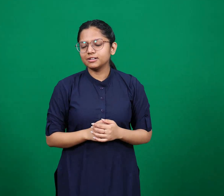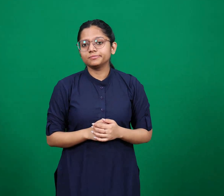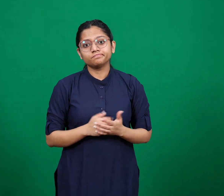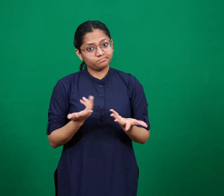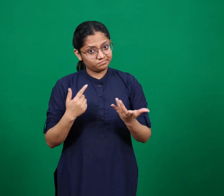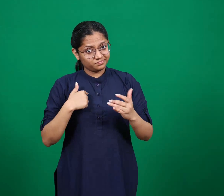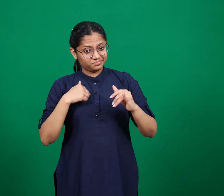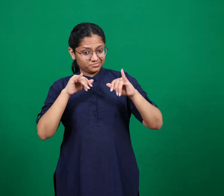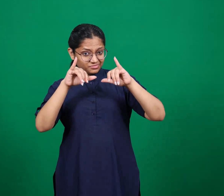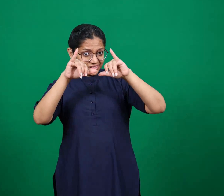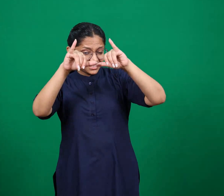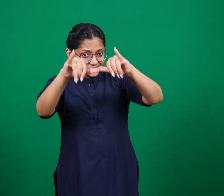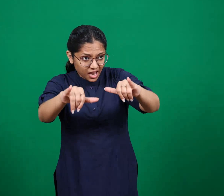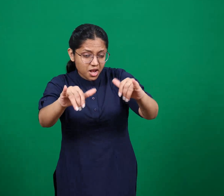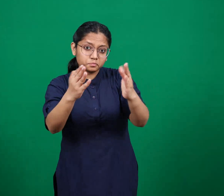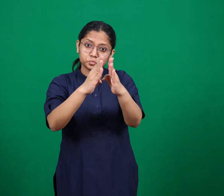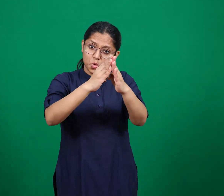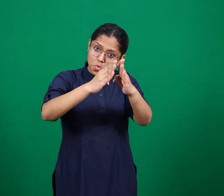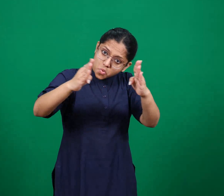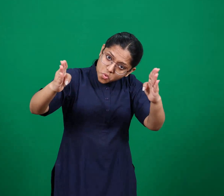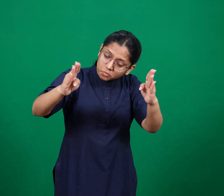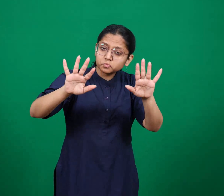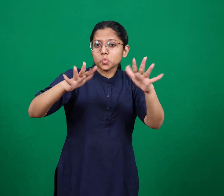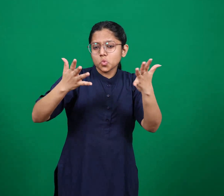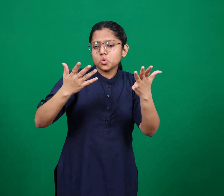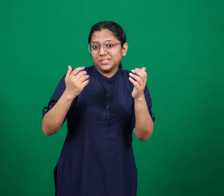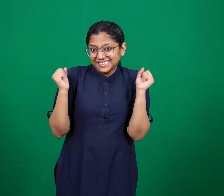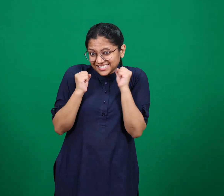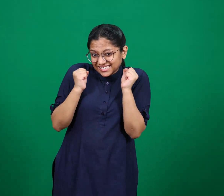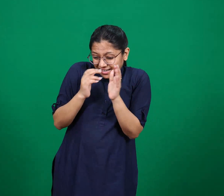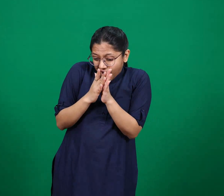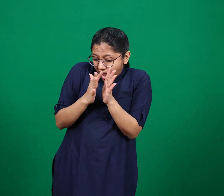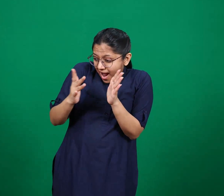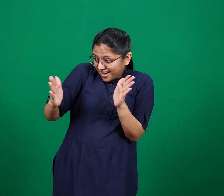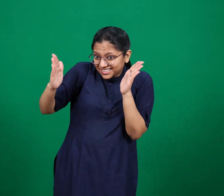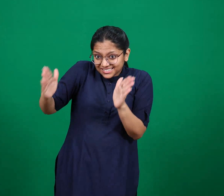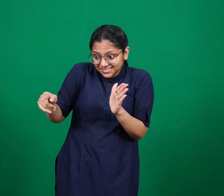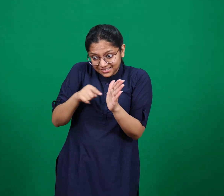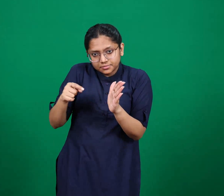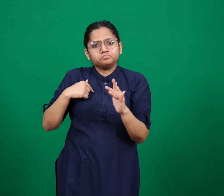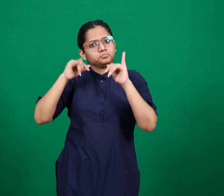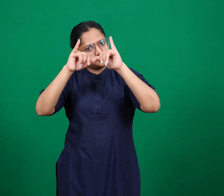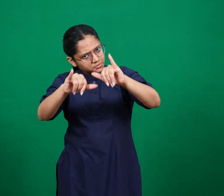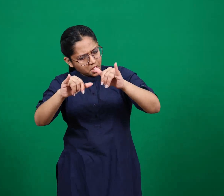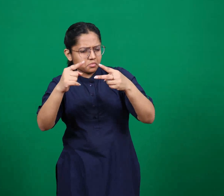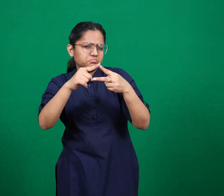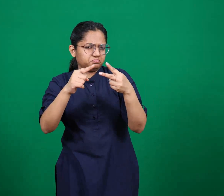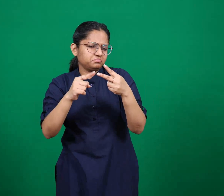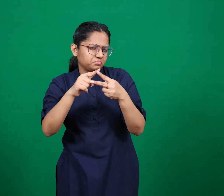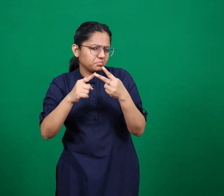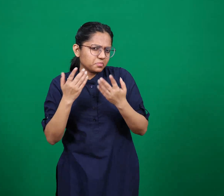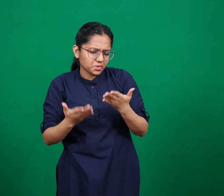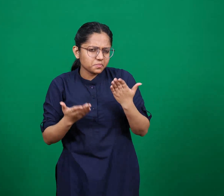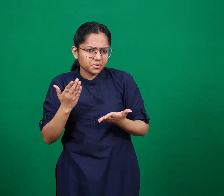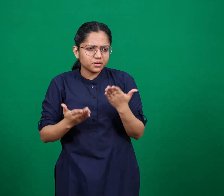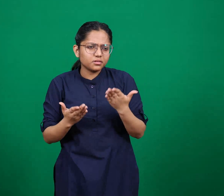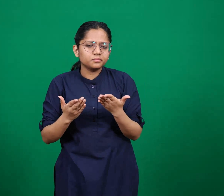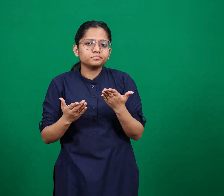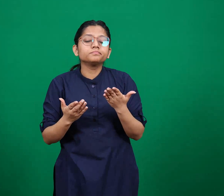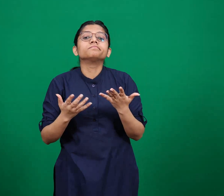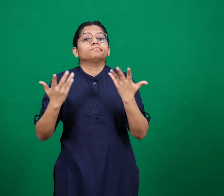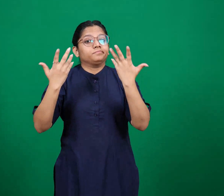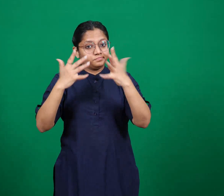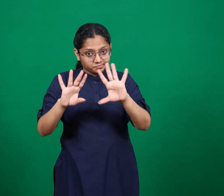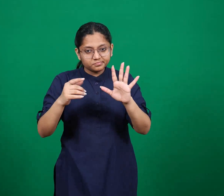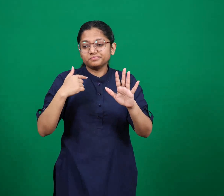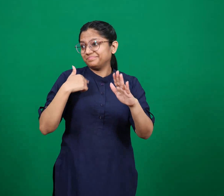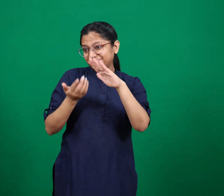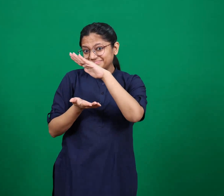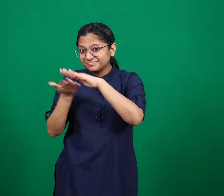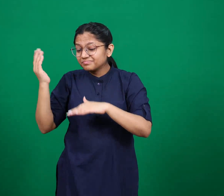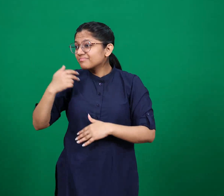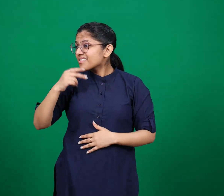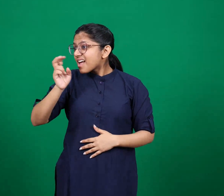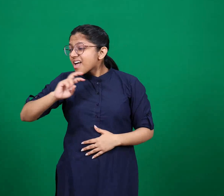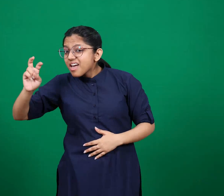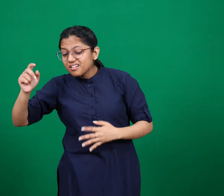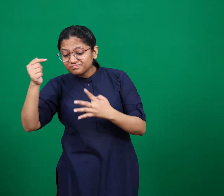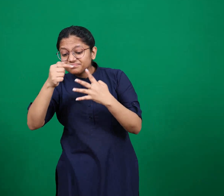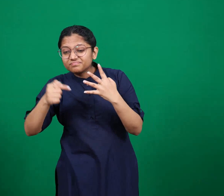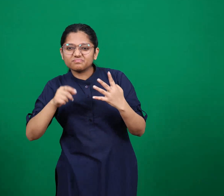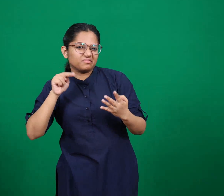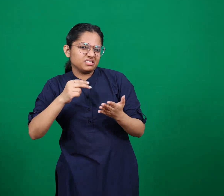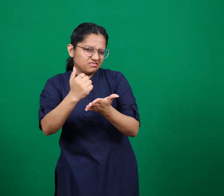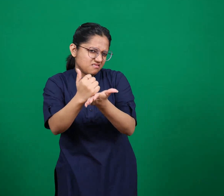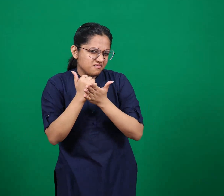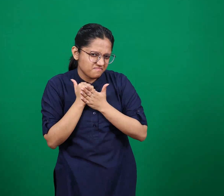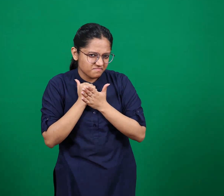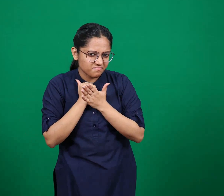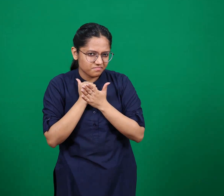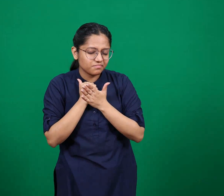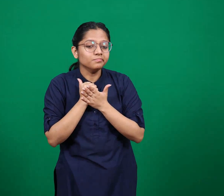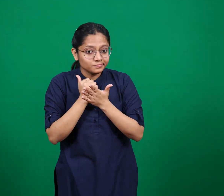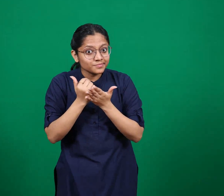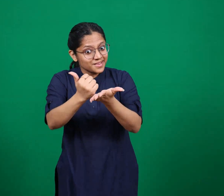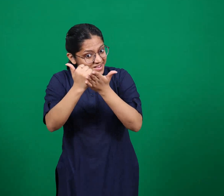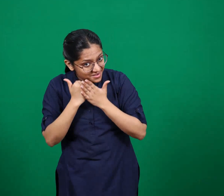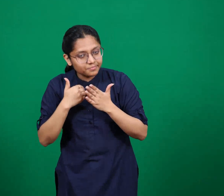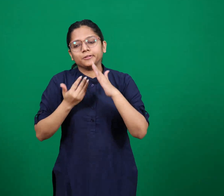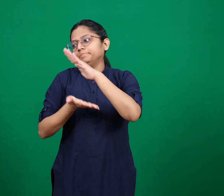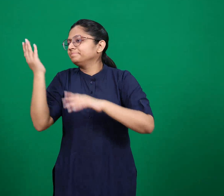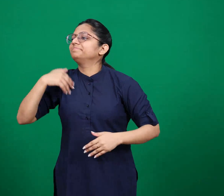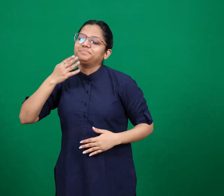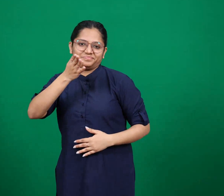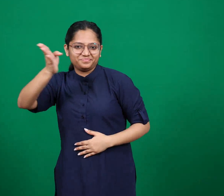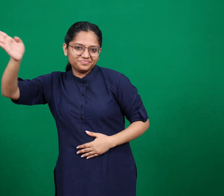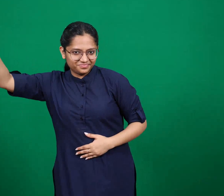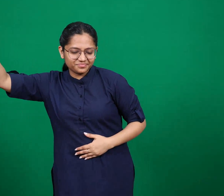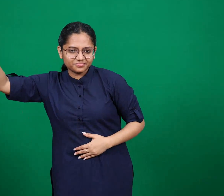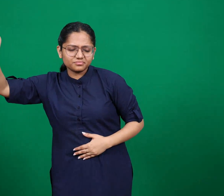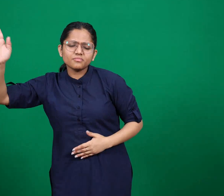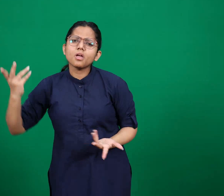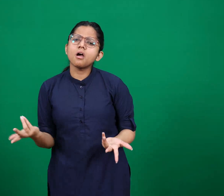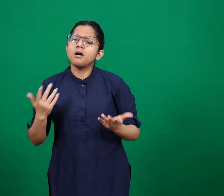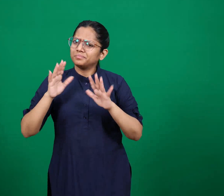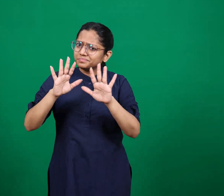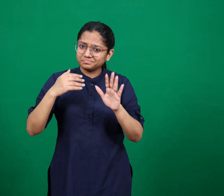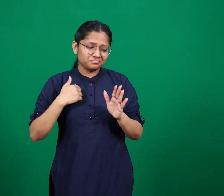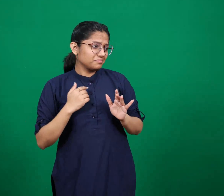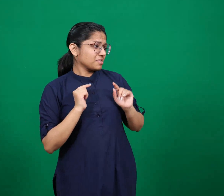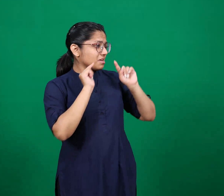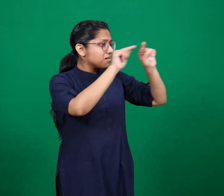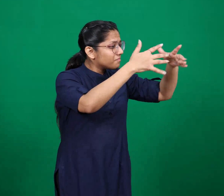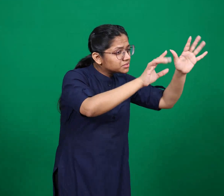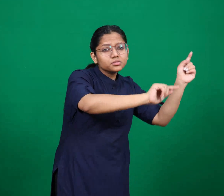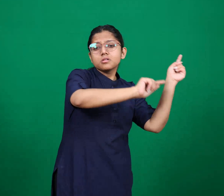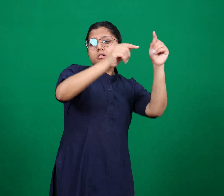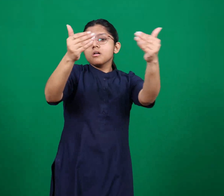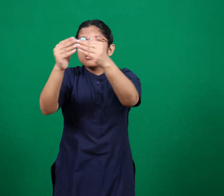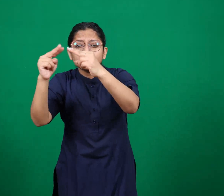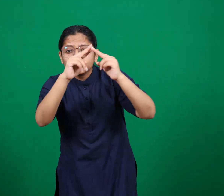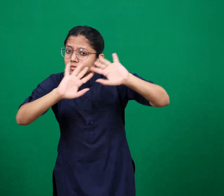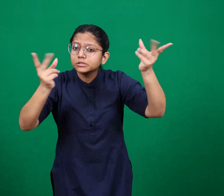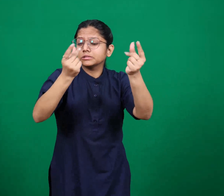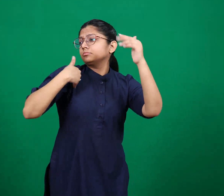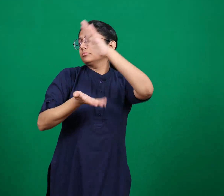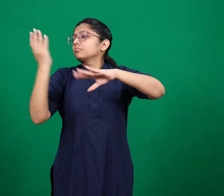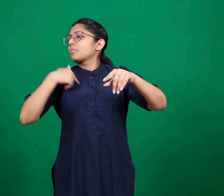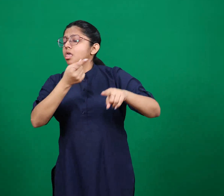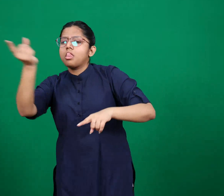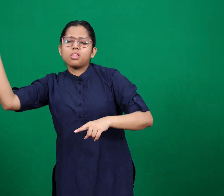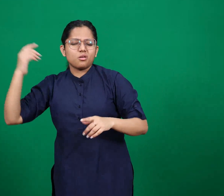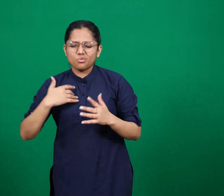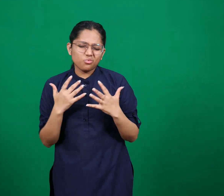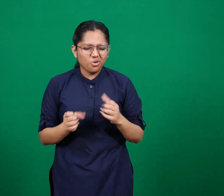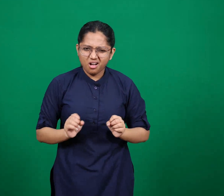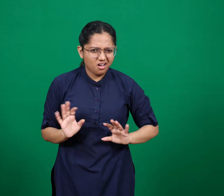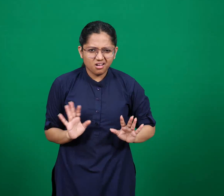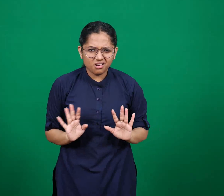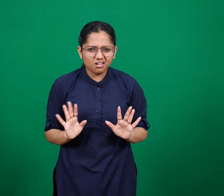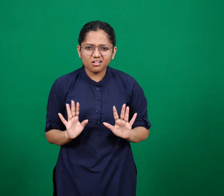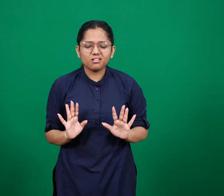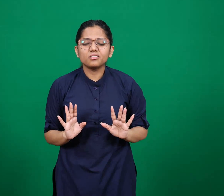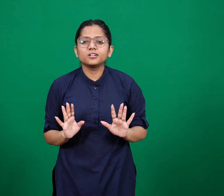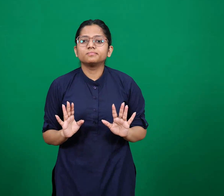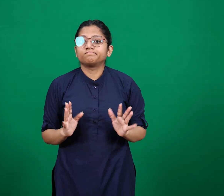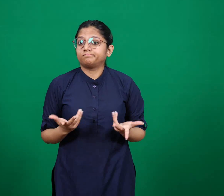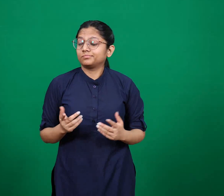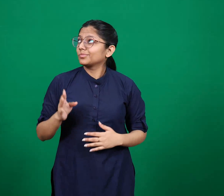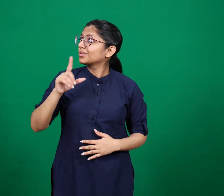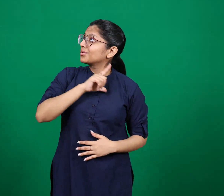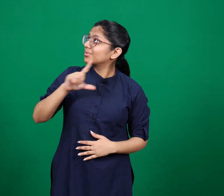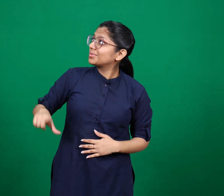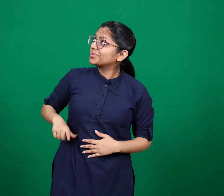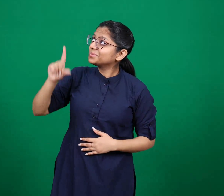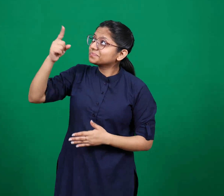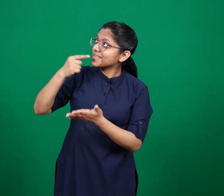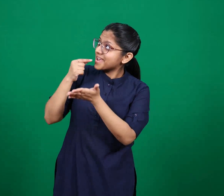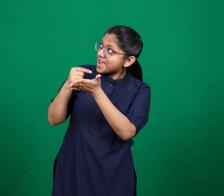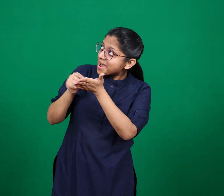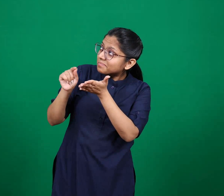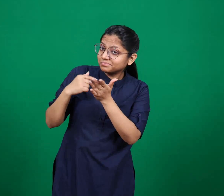Perhaps I will stay with you awhile, or even spend the winter, so that you can help me on my journey, wherever I go.